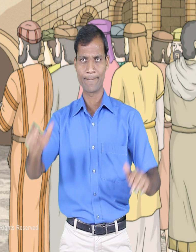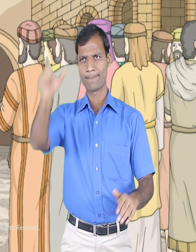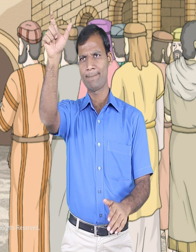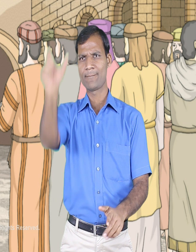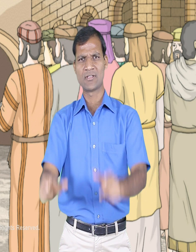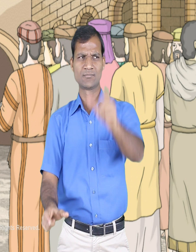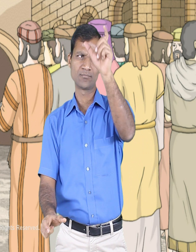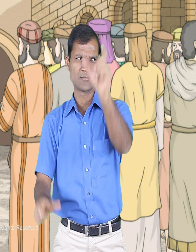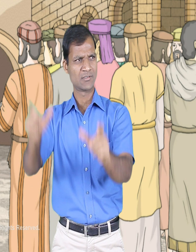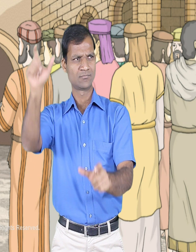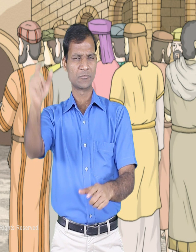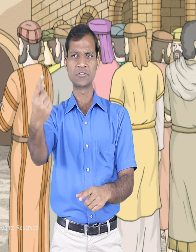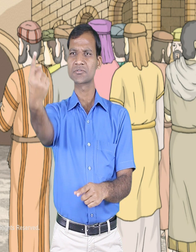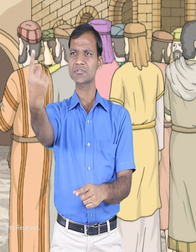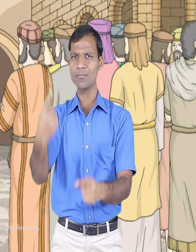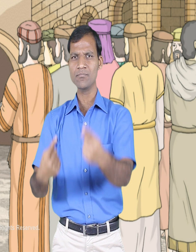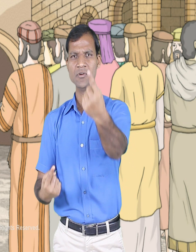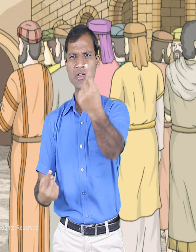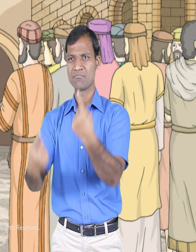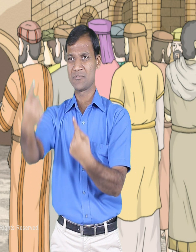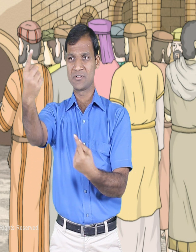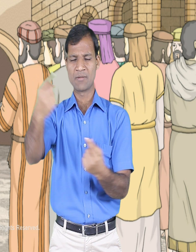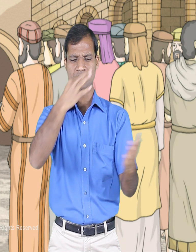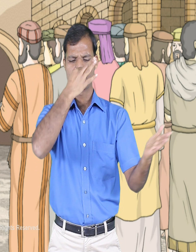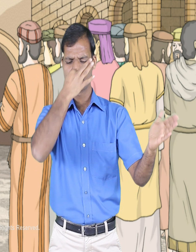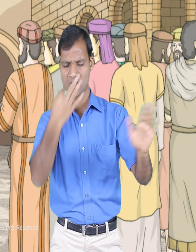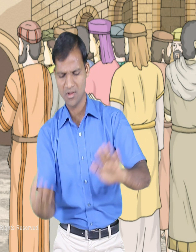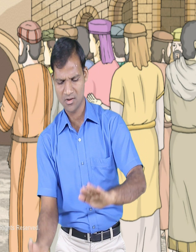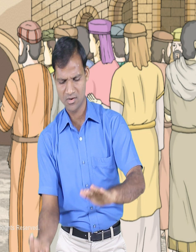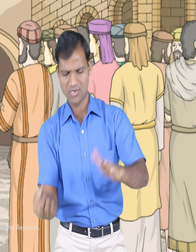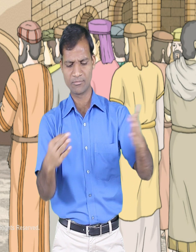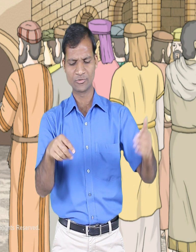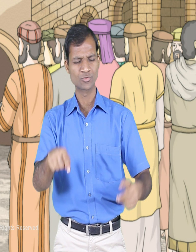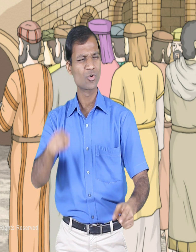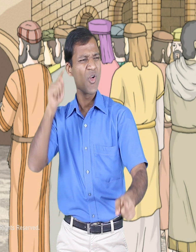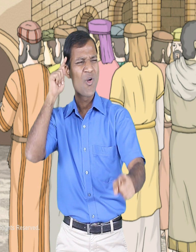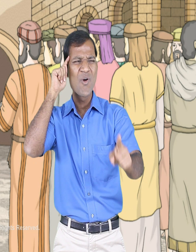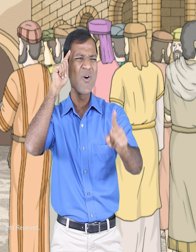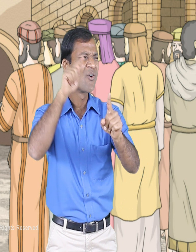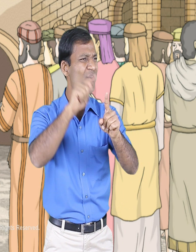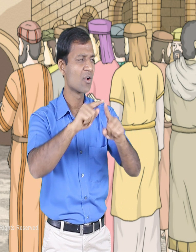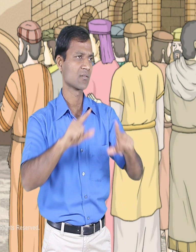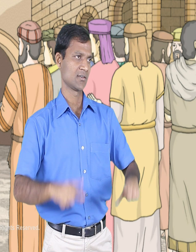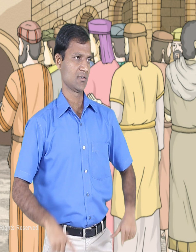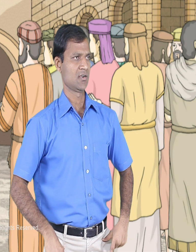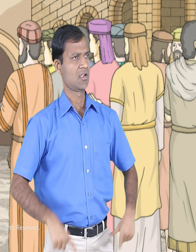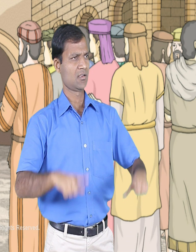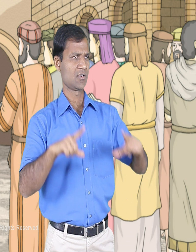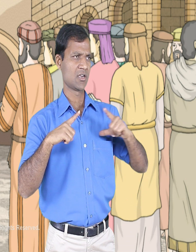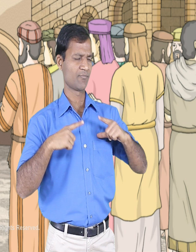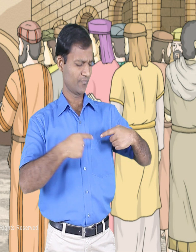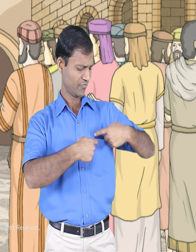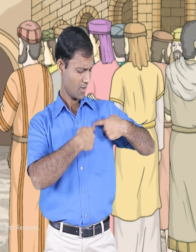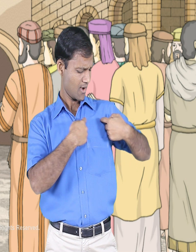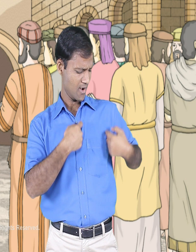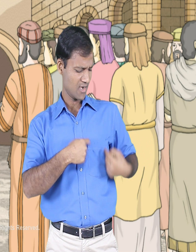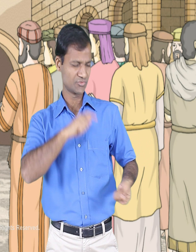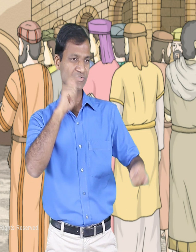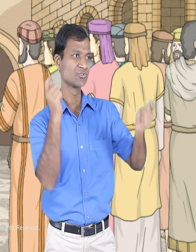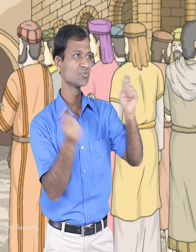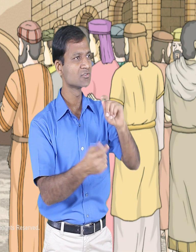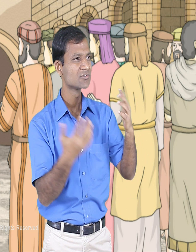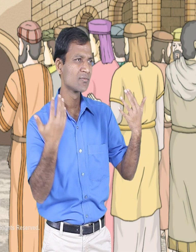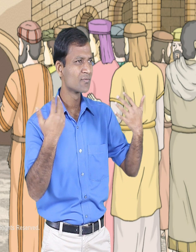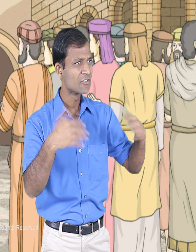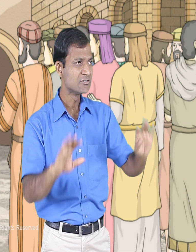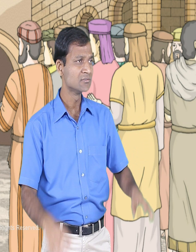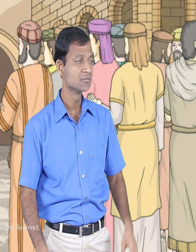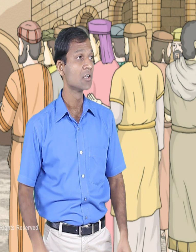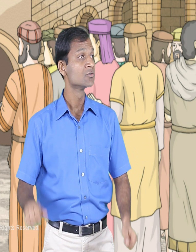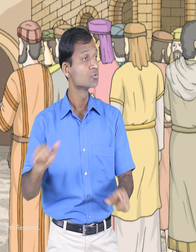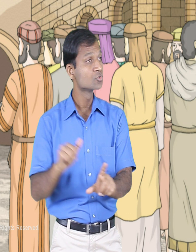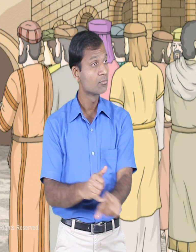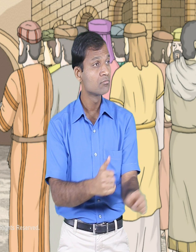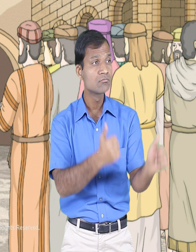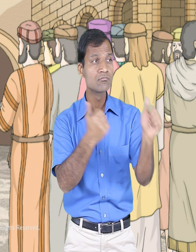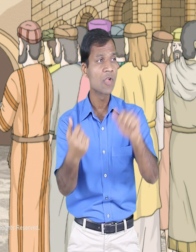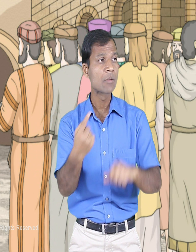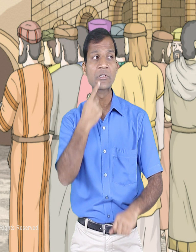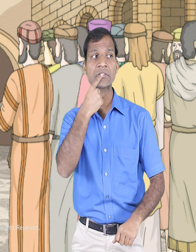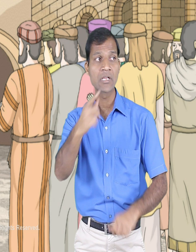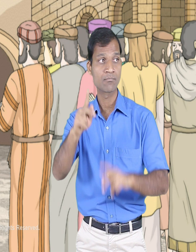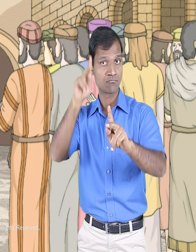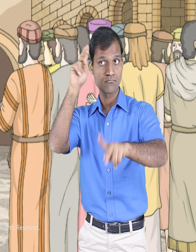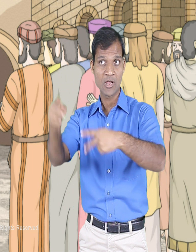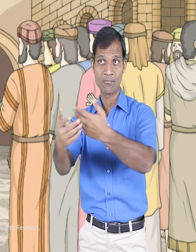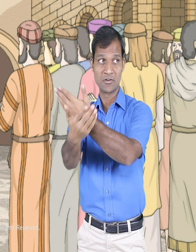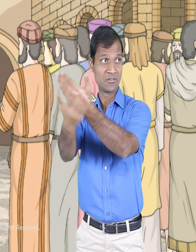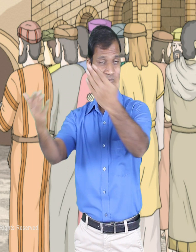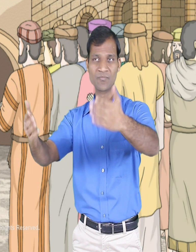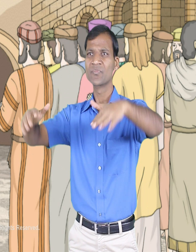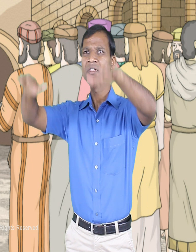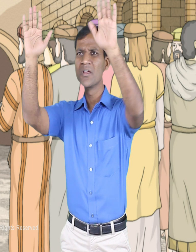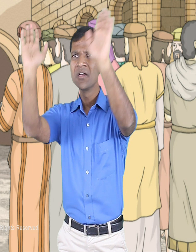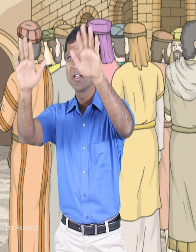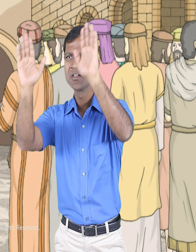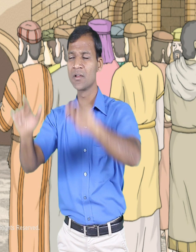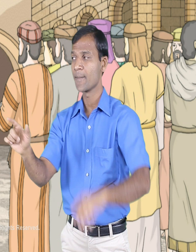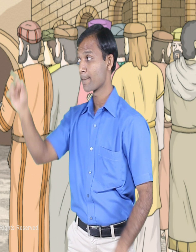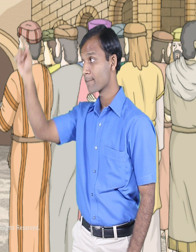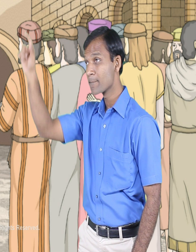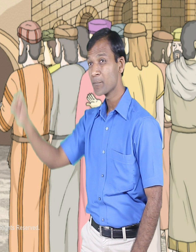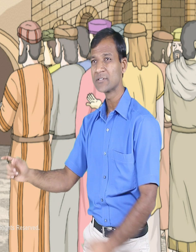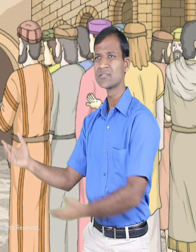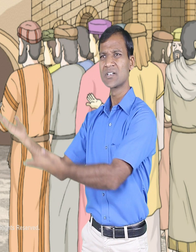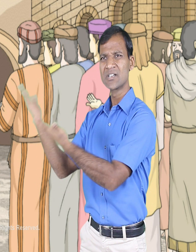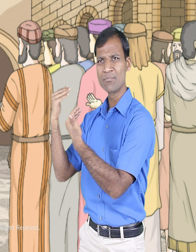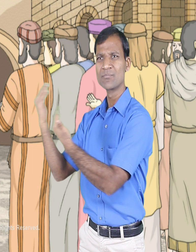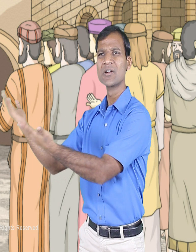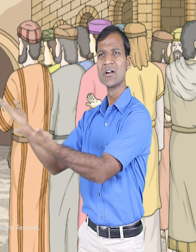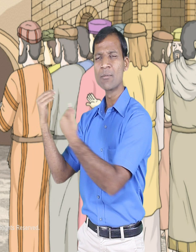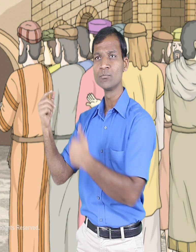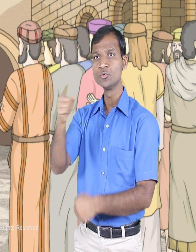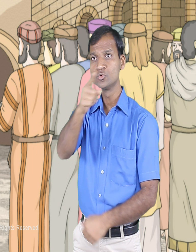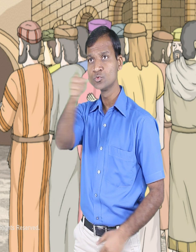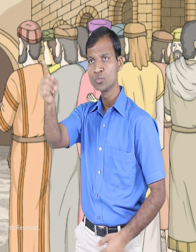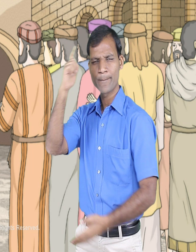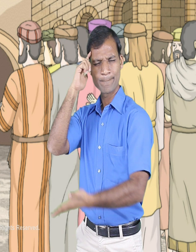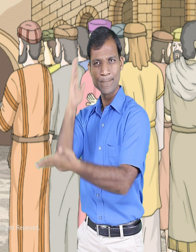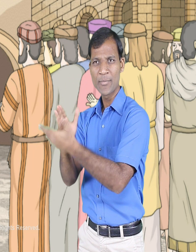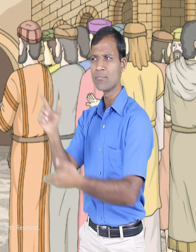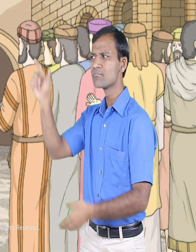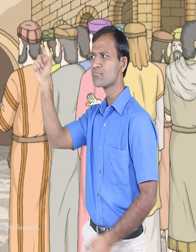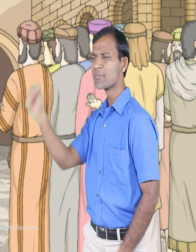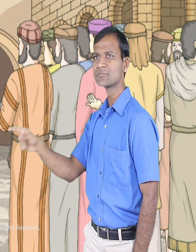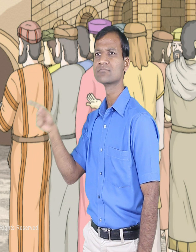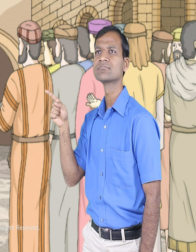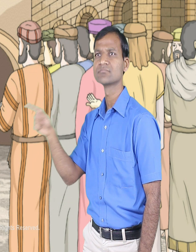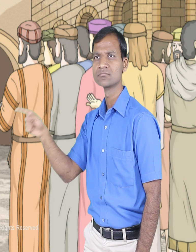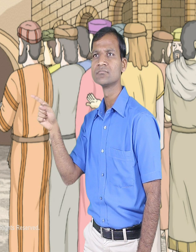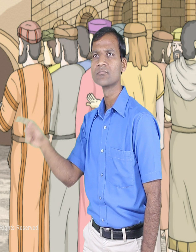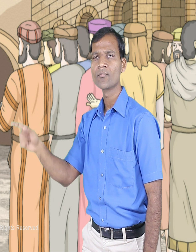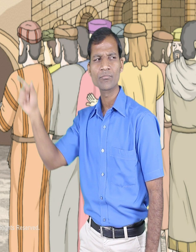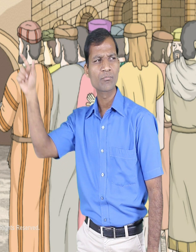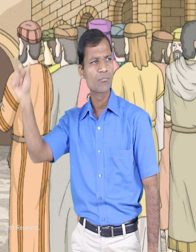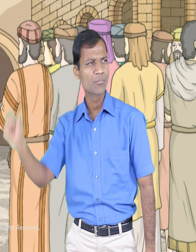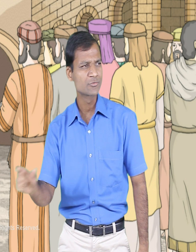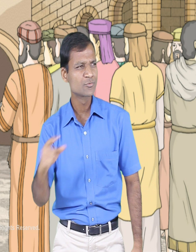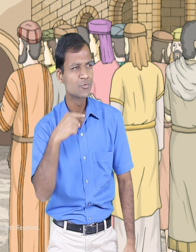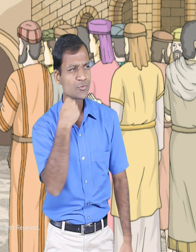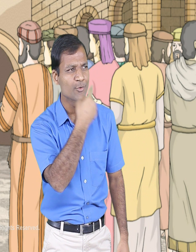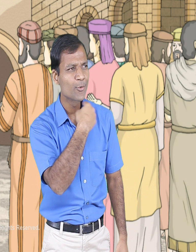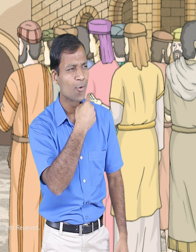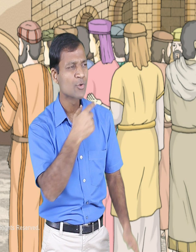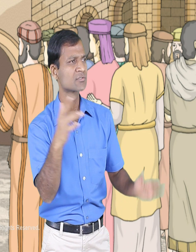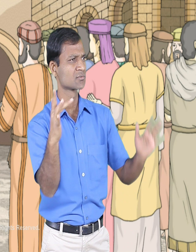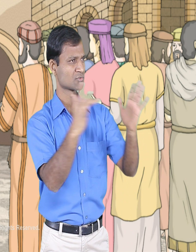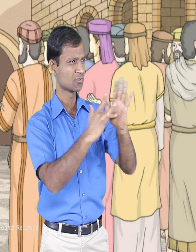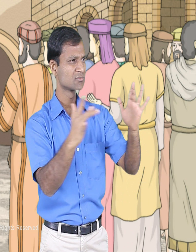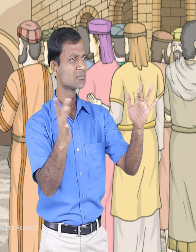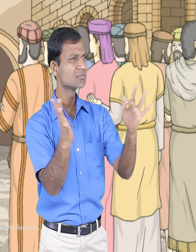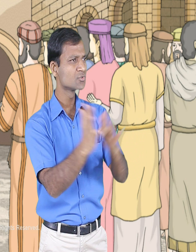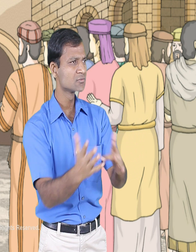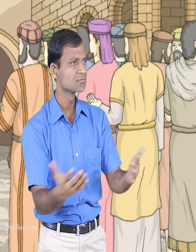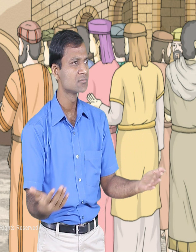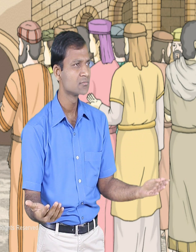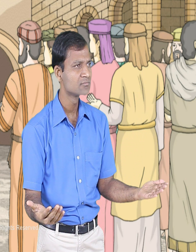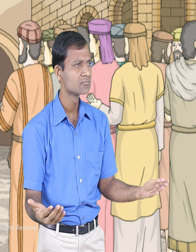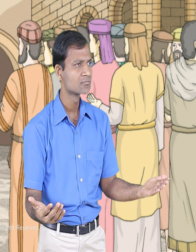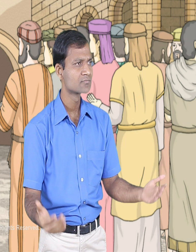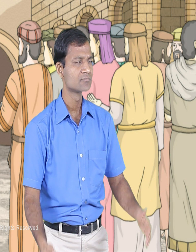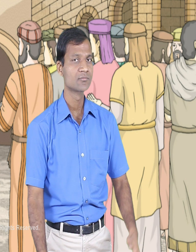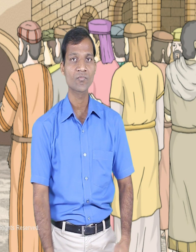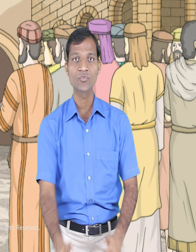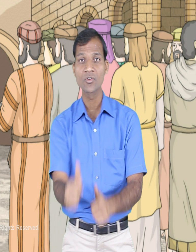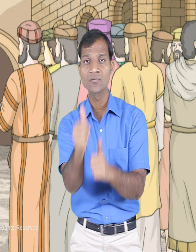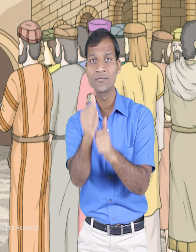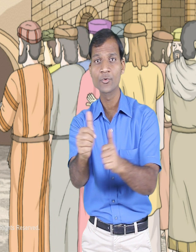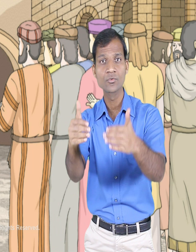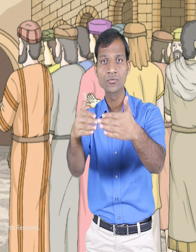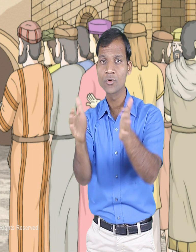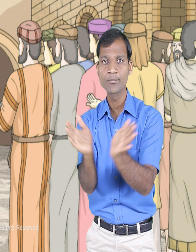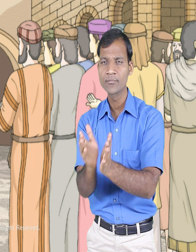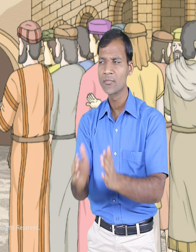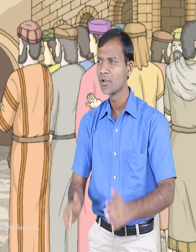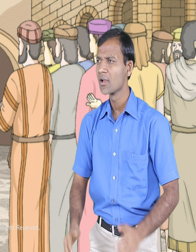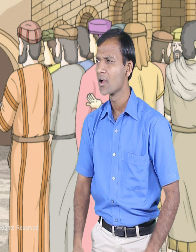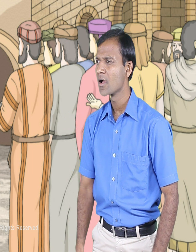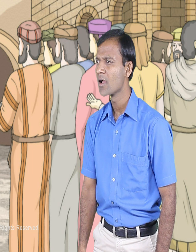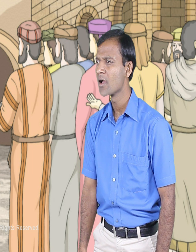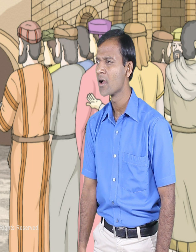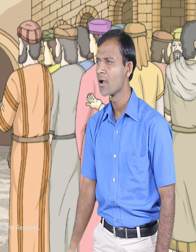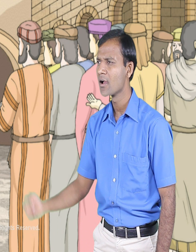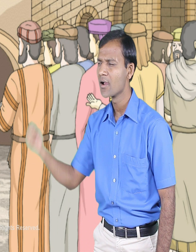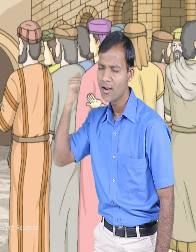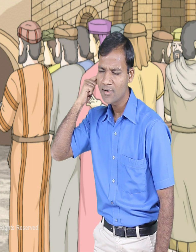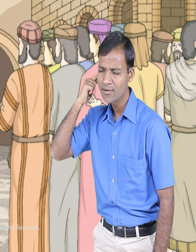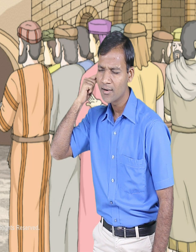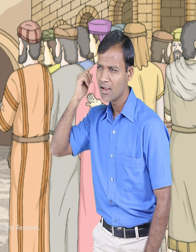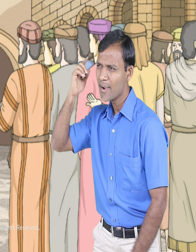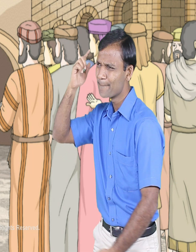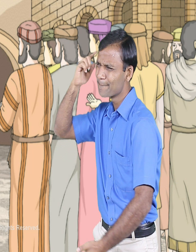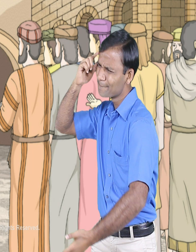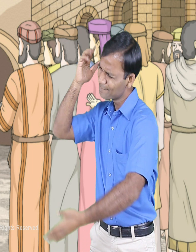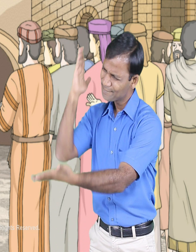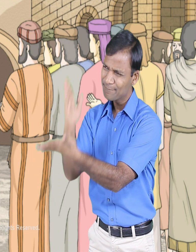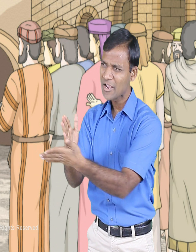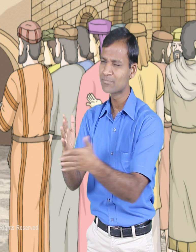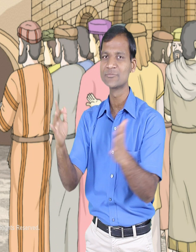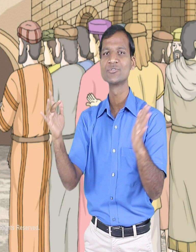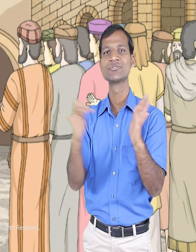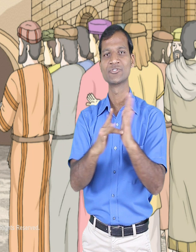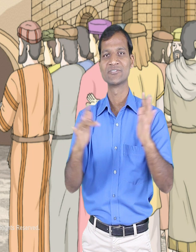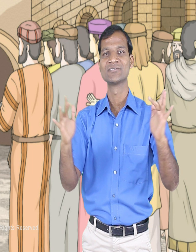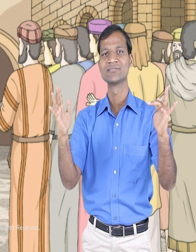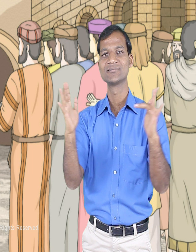Paul asked. “The baptism of John,” they replied. Paul explained: “John’s baptism was a baptism of repentance.